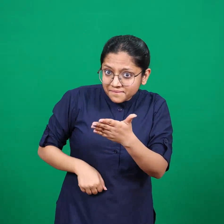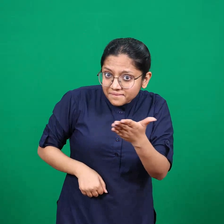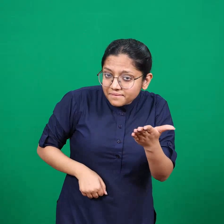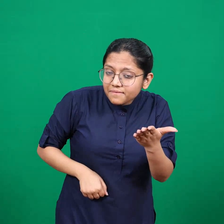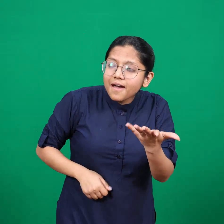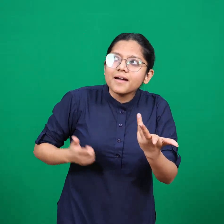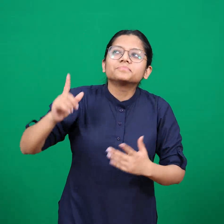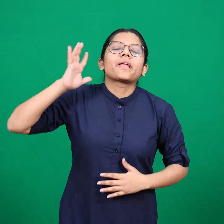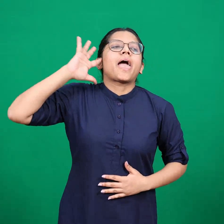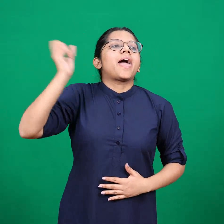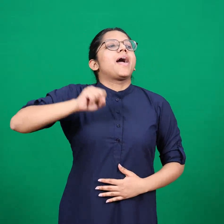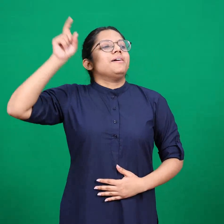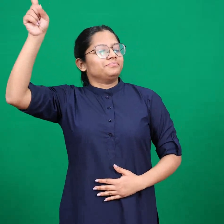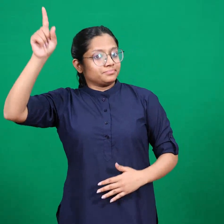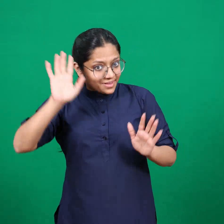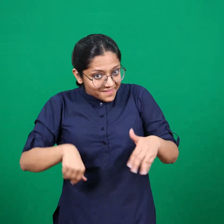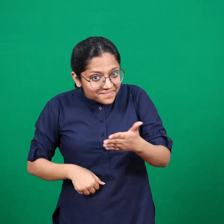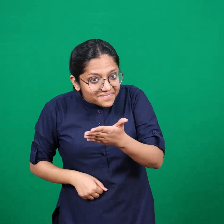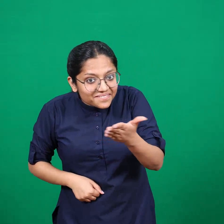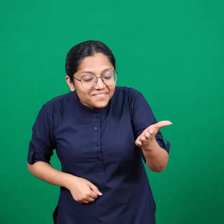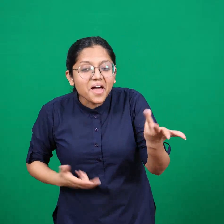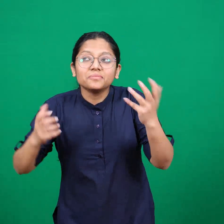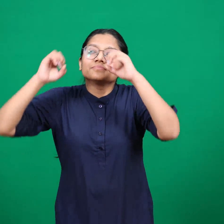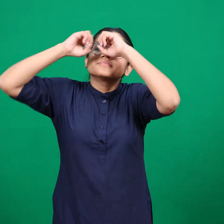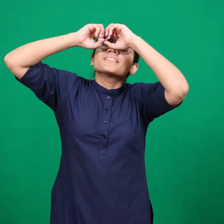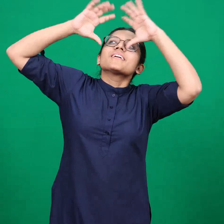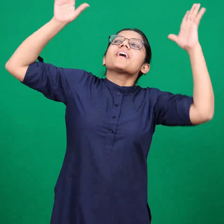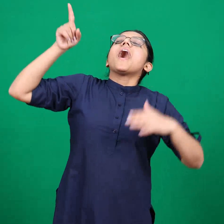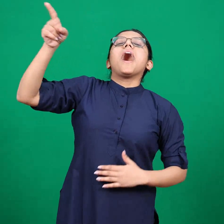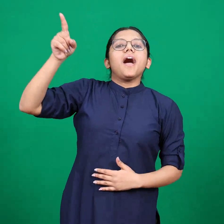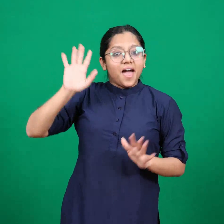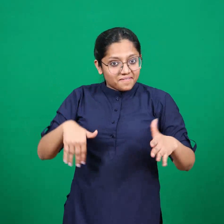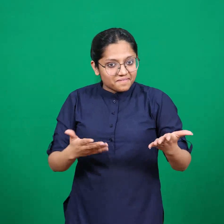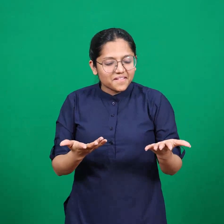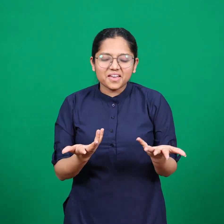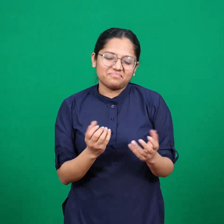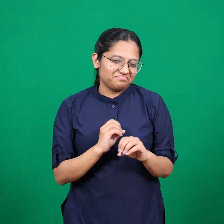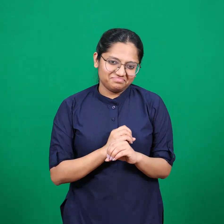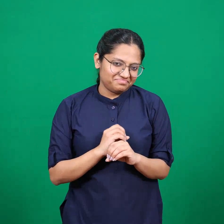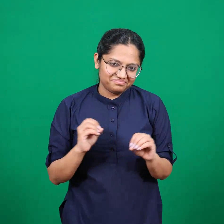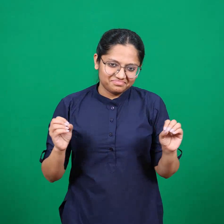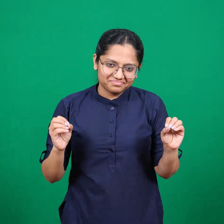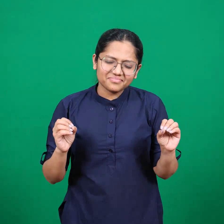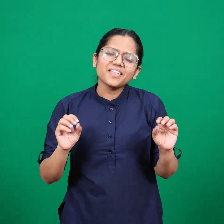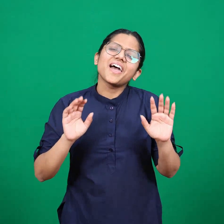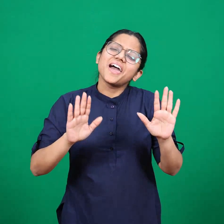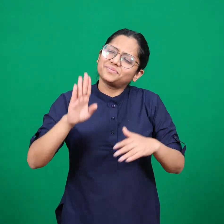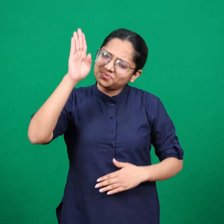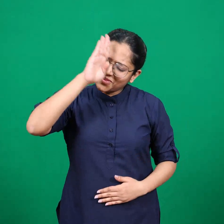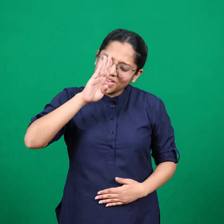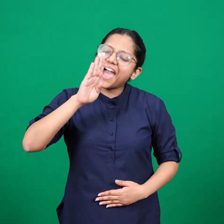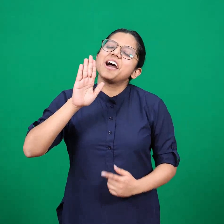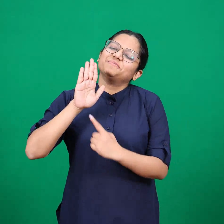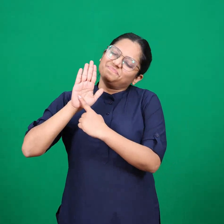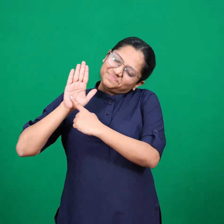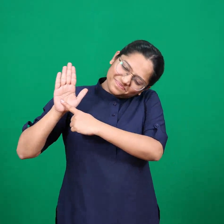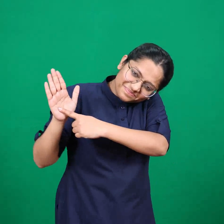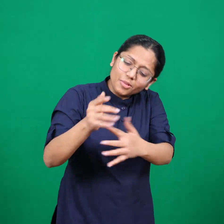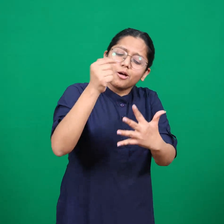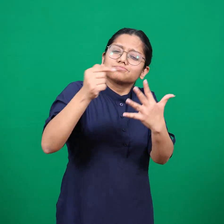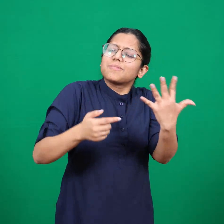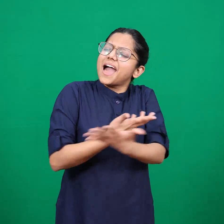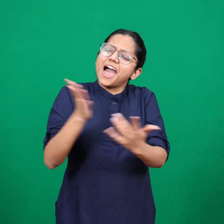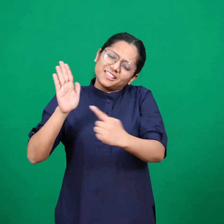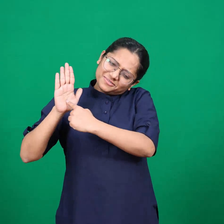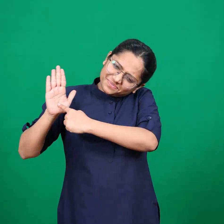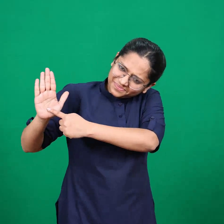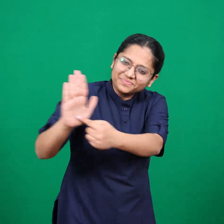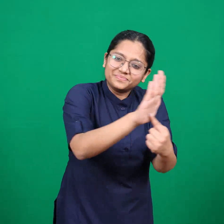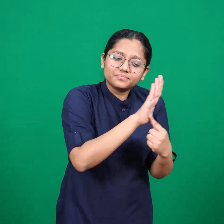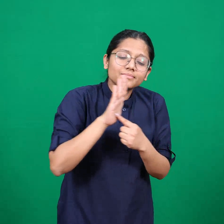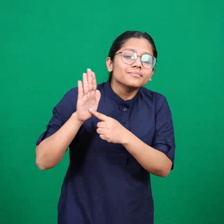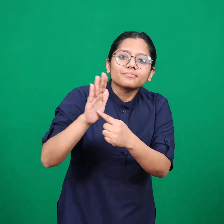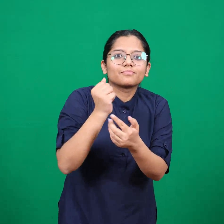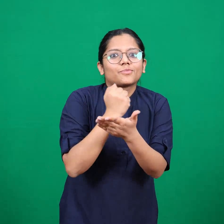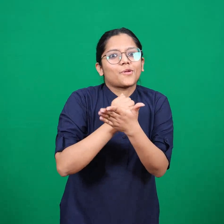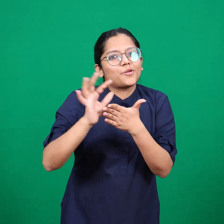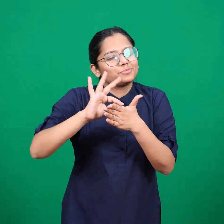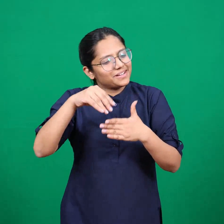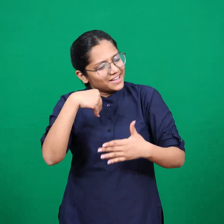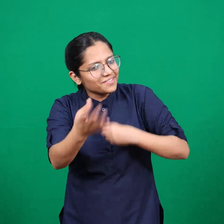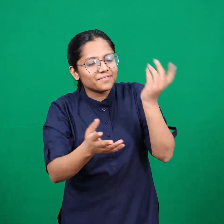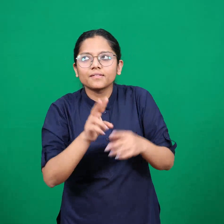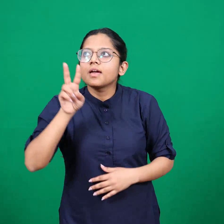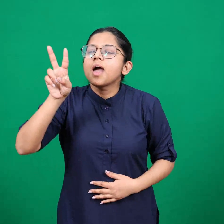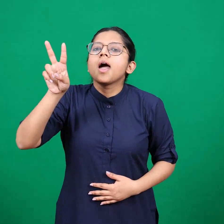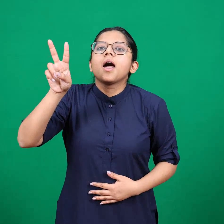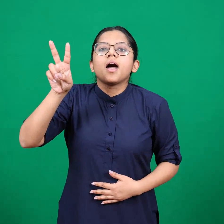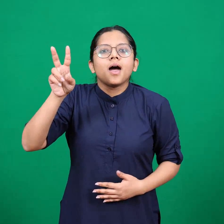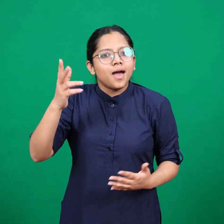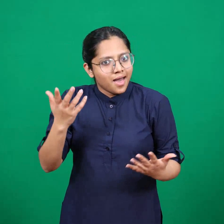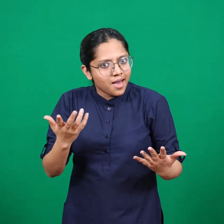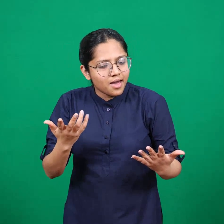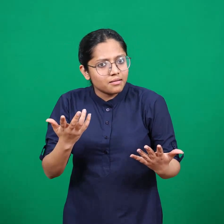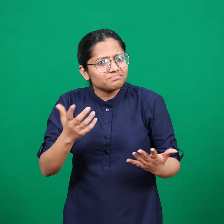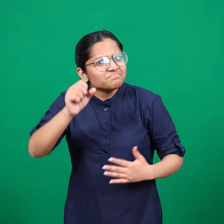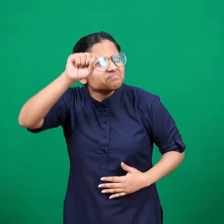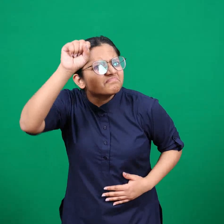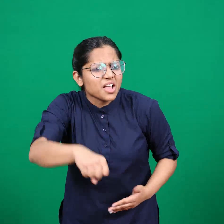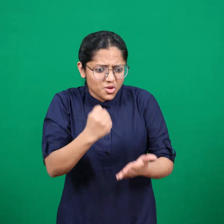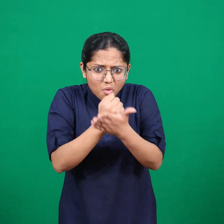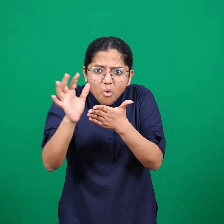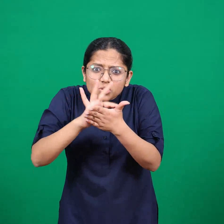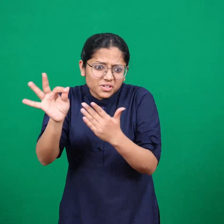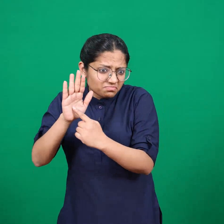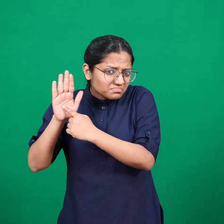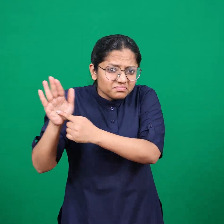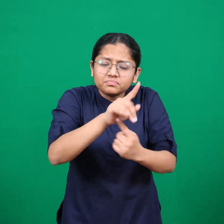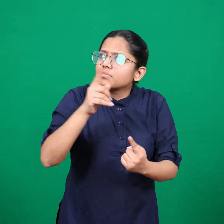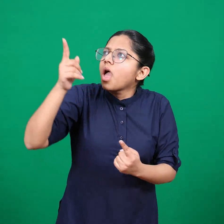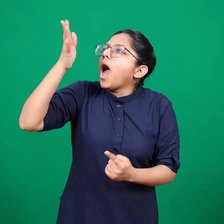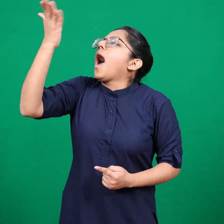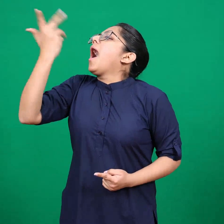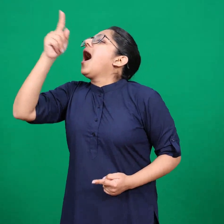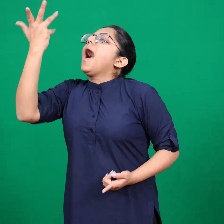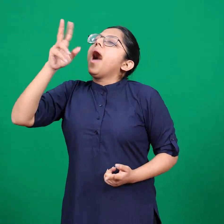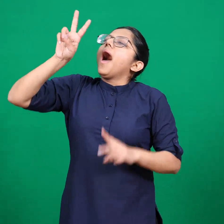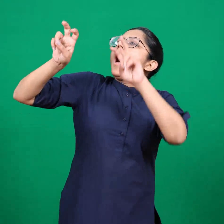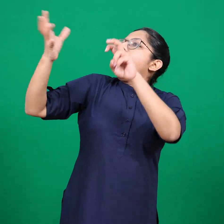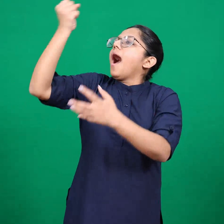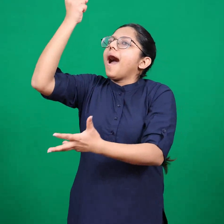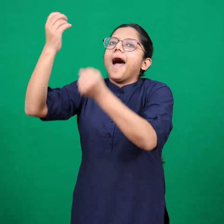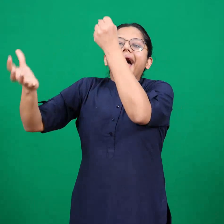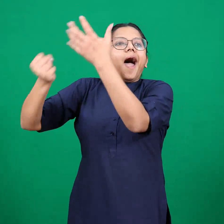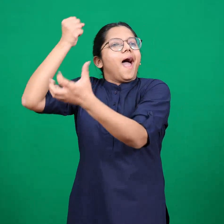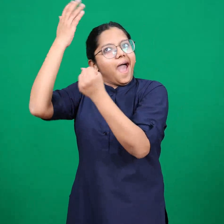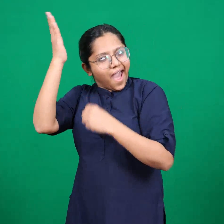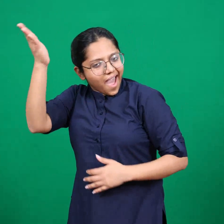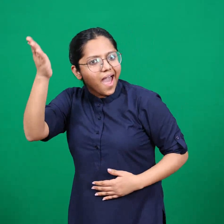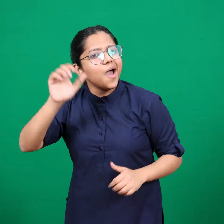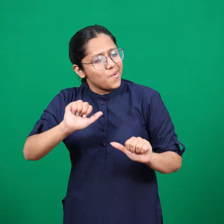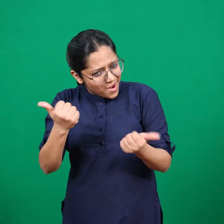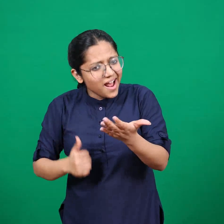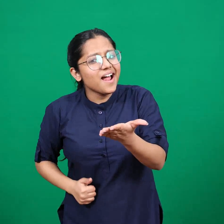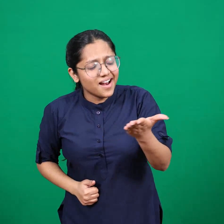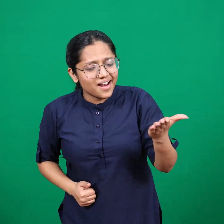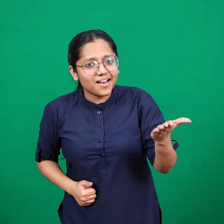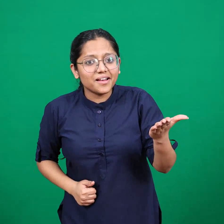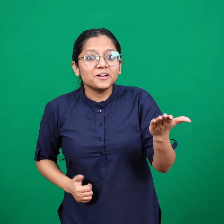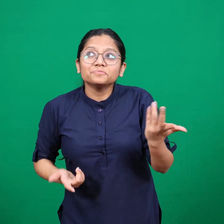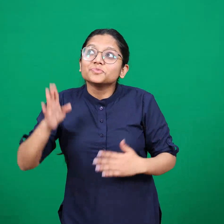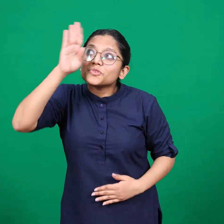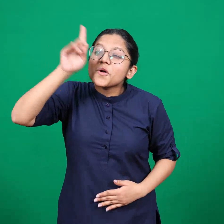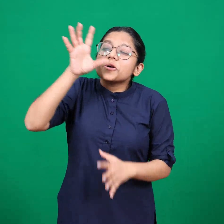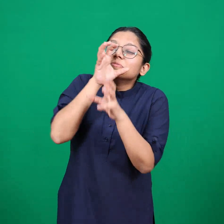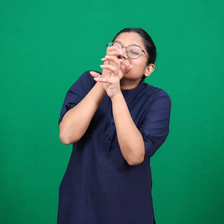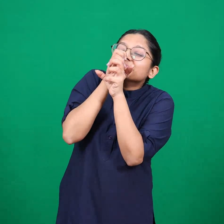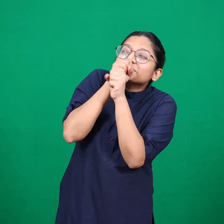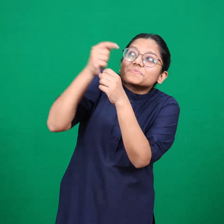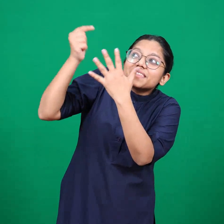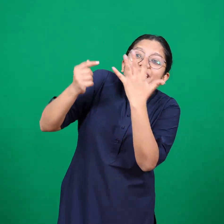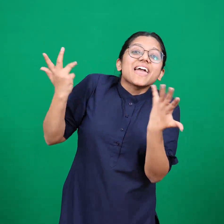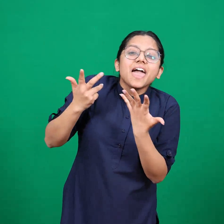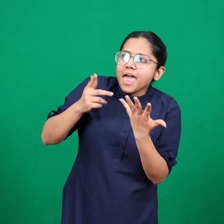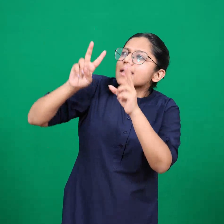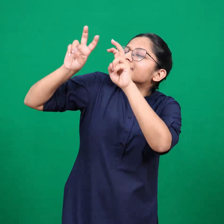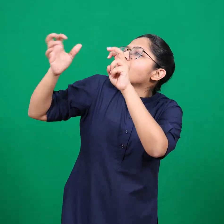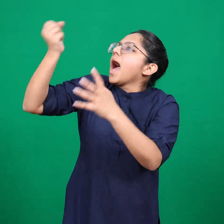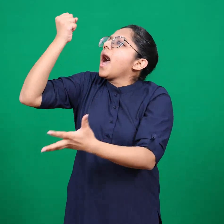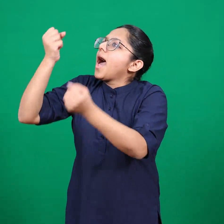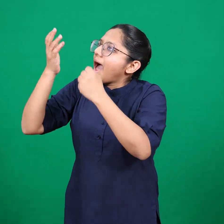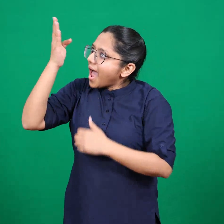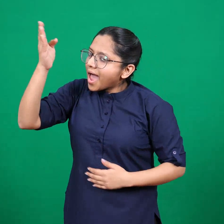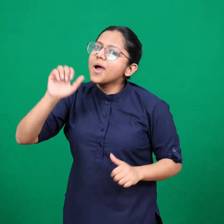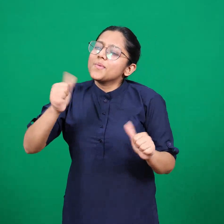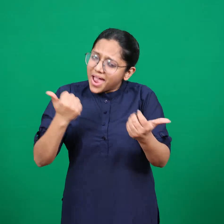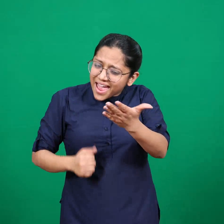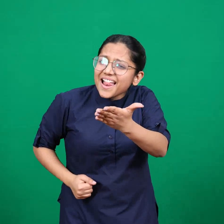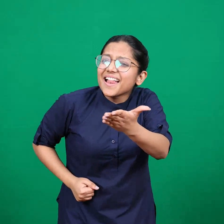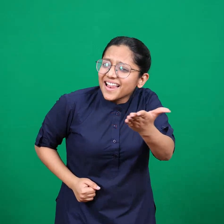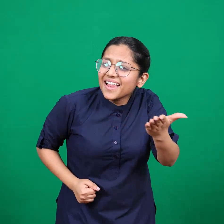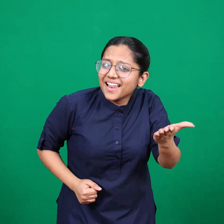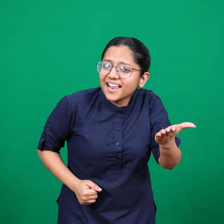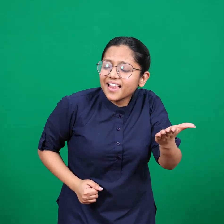But God has revealed it to us by the Spirit. The Spirit searches all things, even the deep things of God.